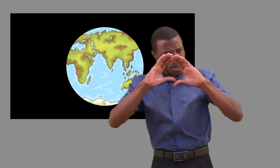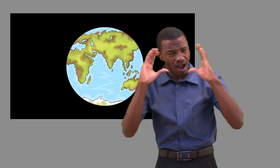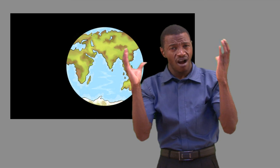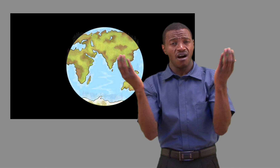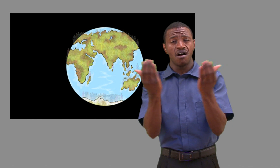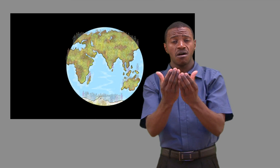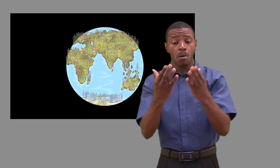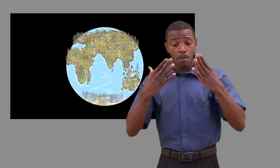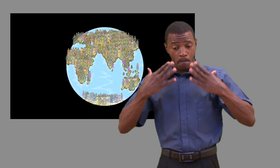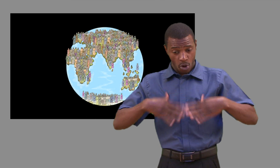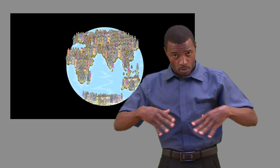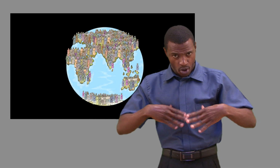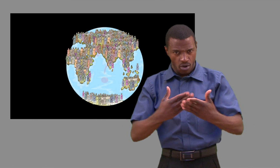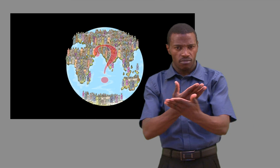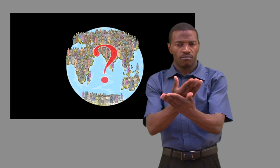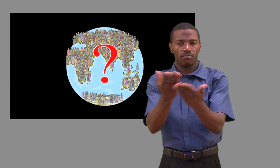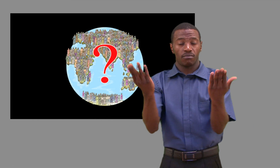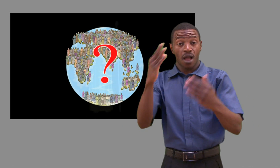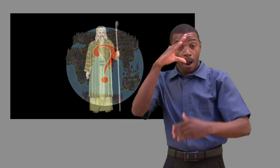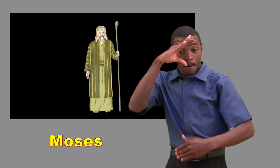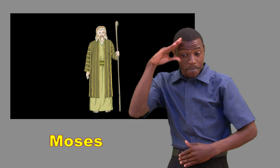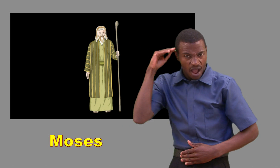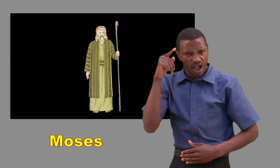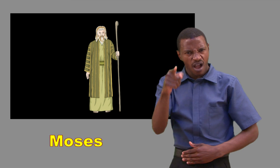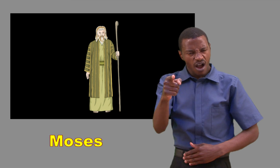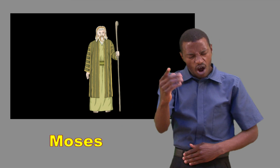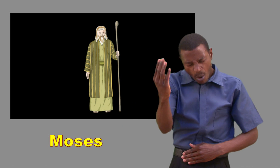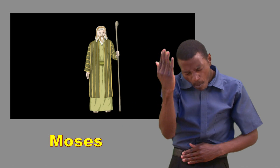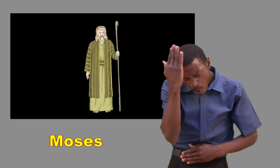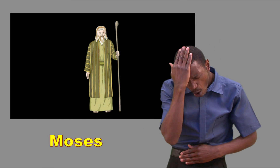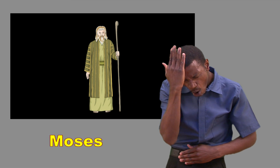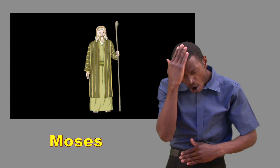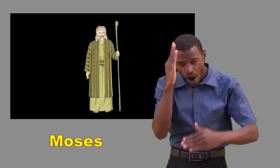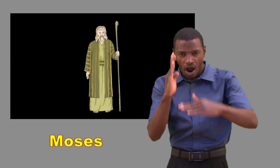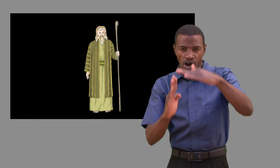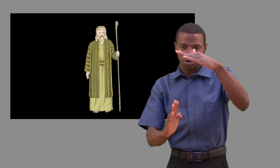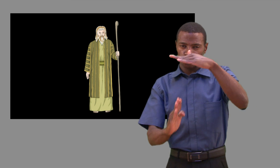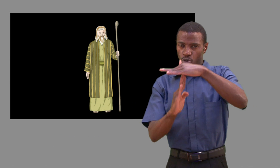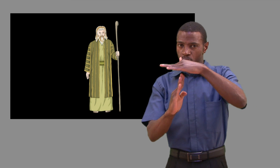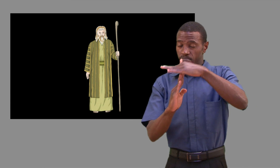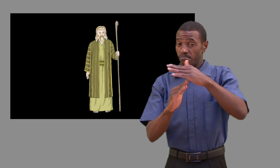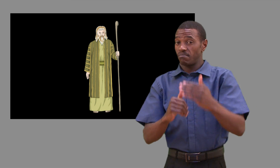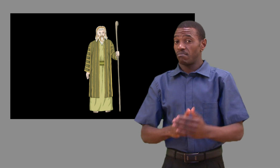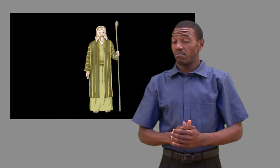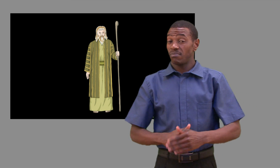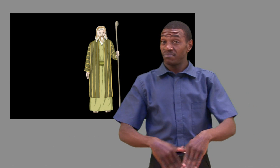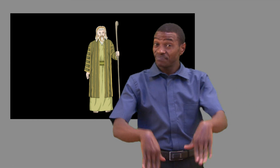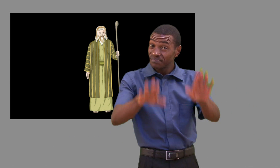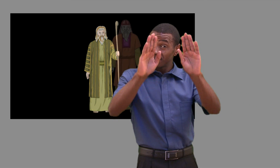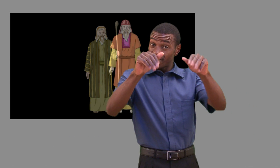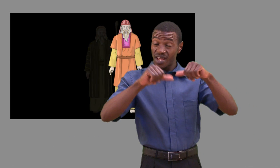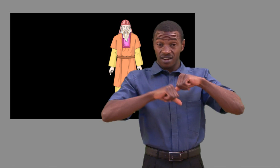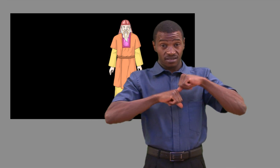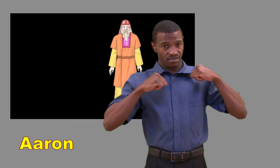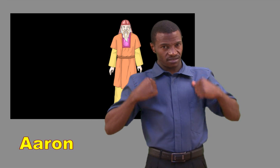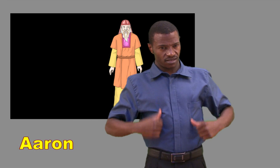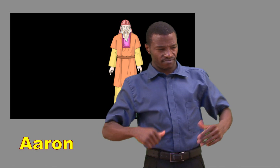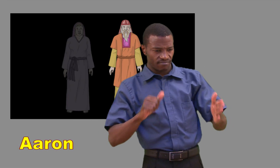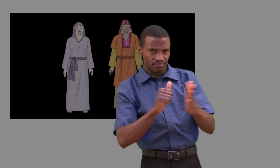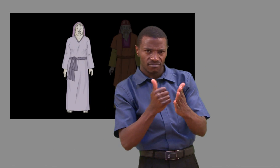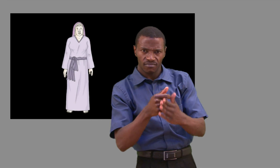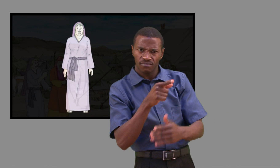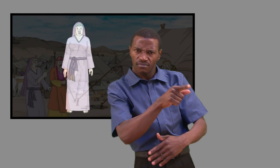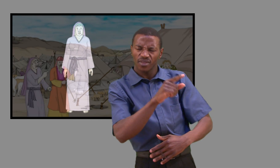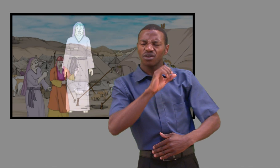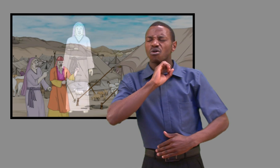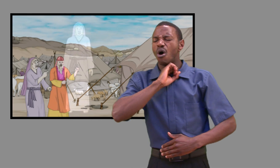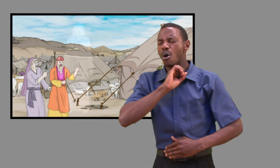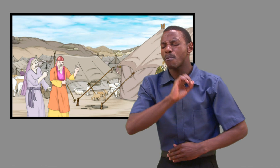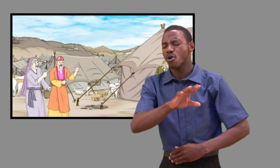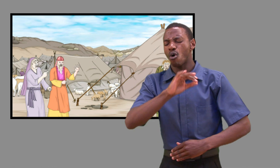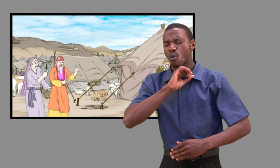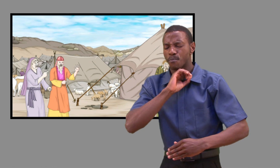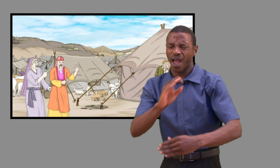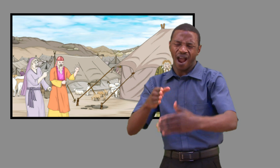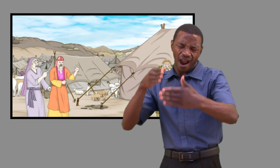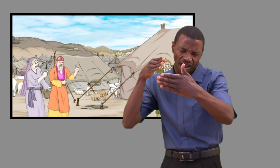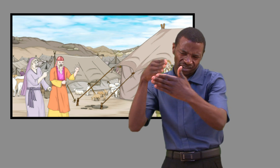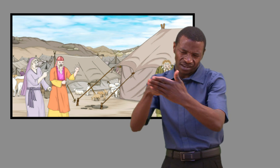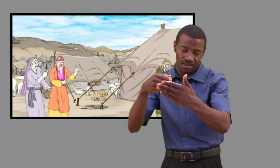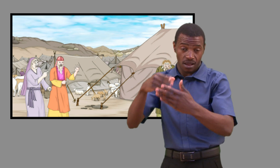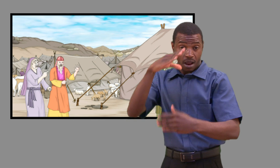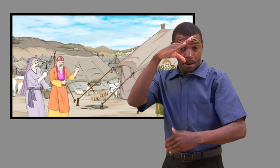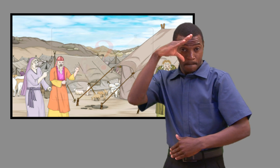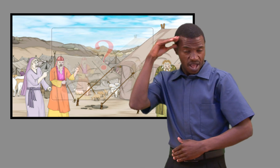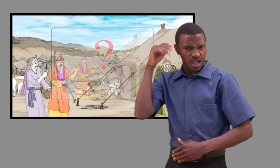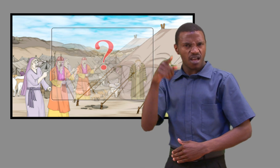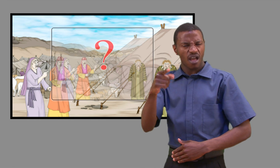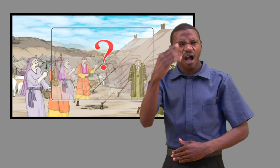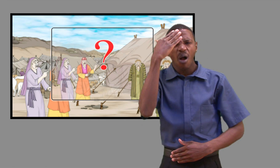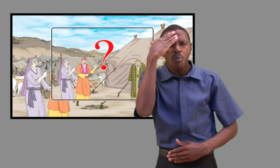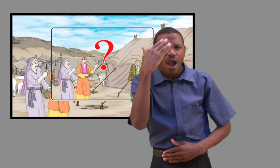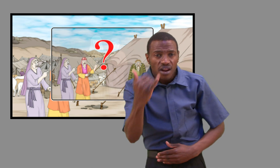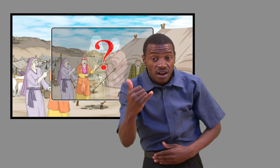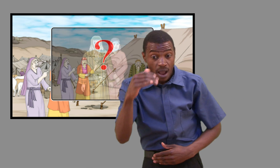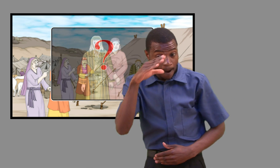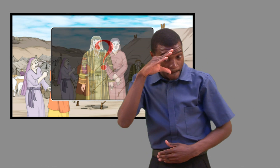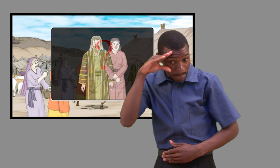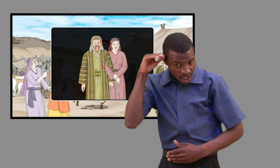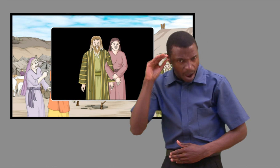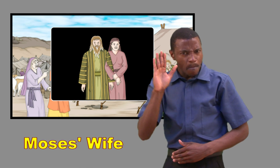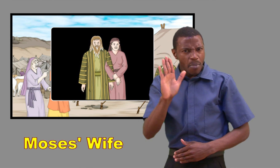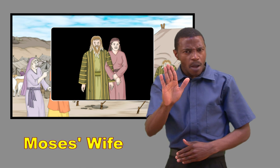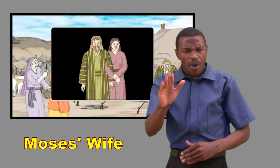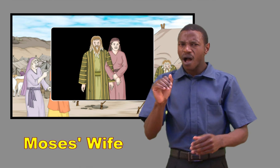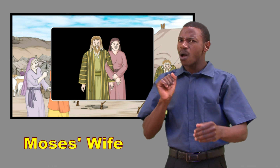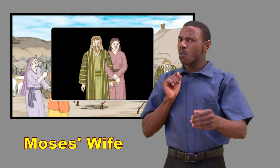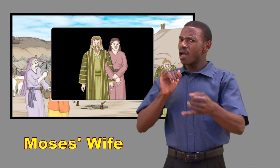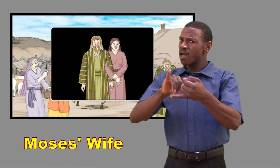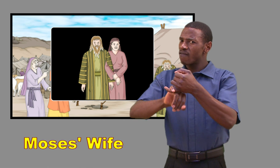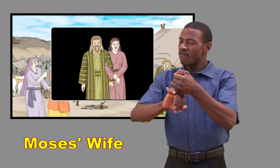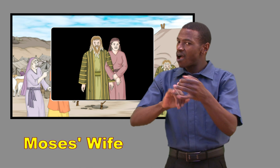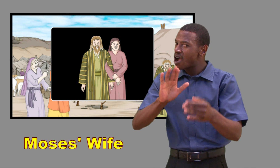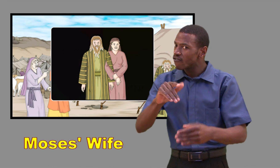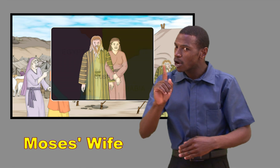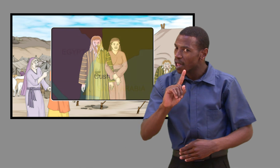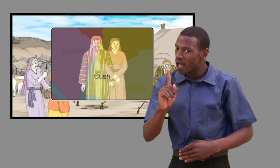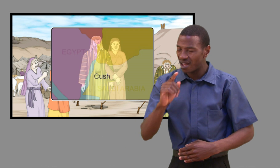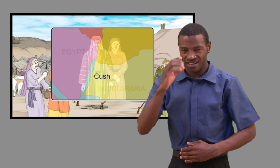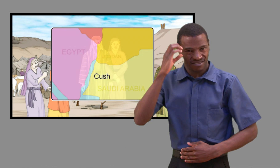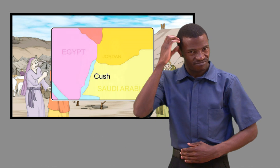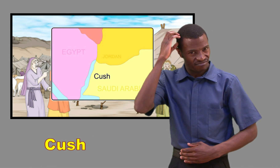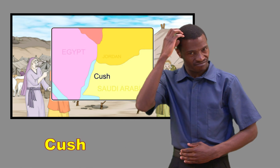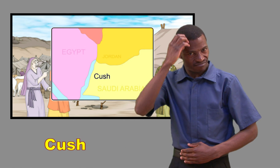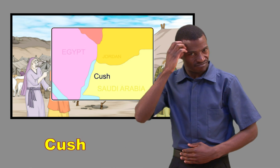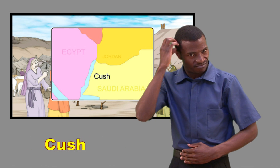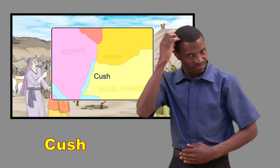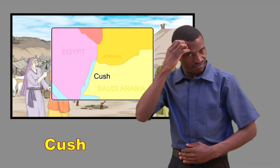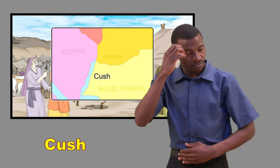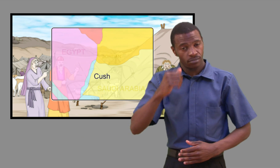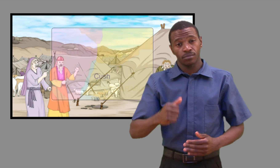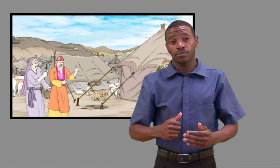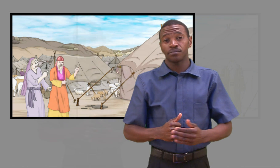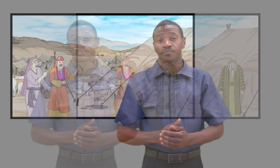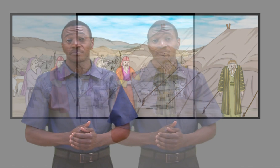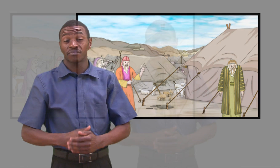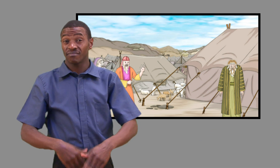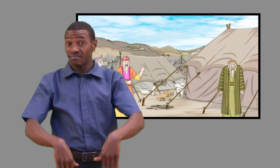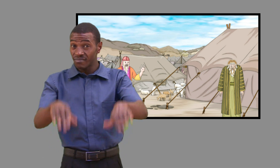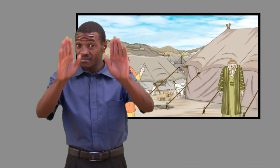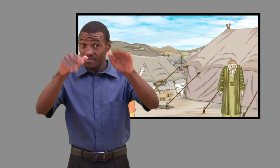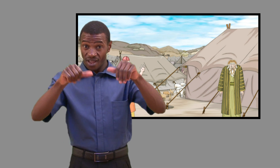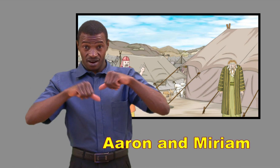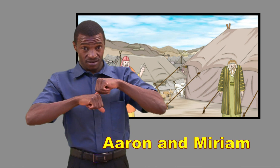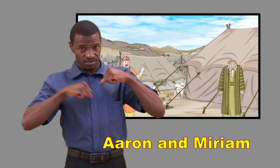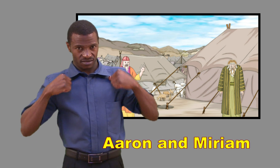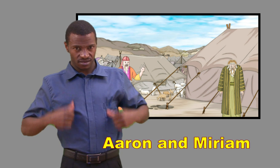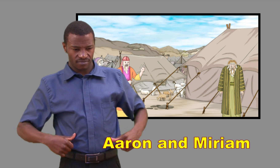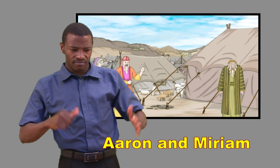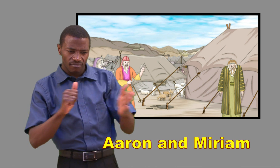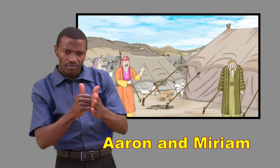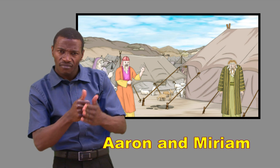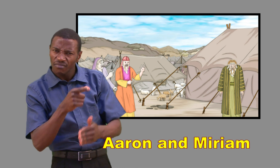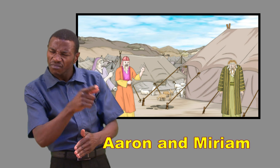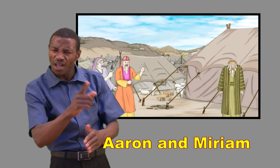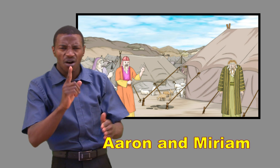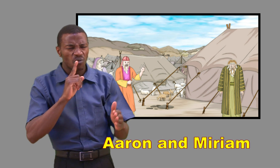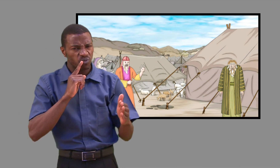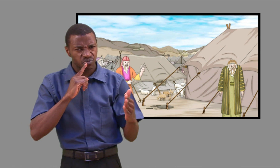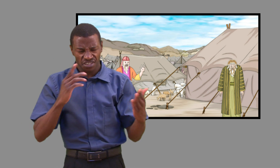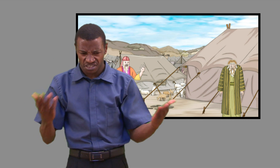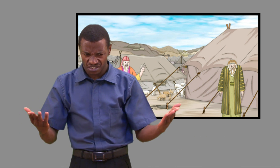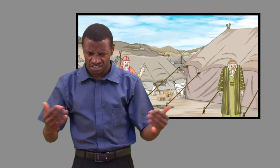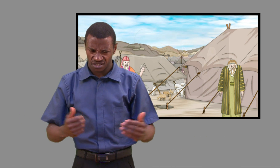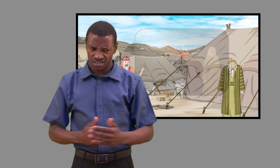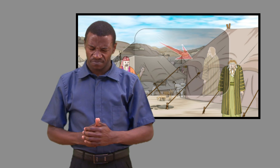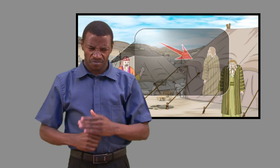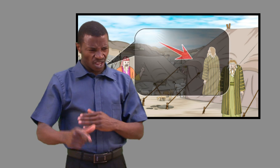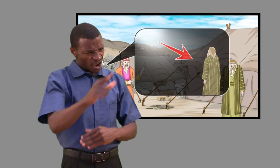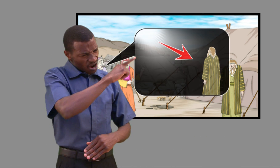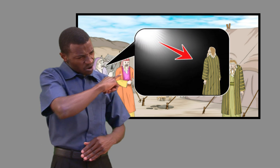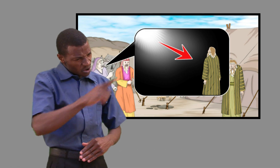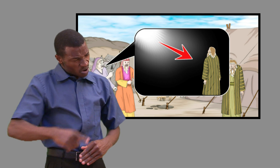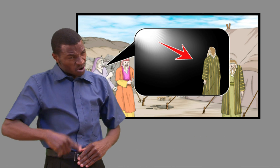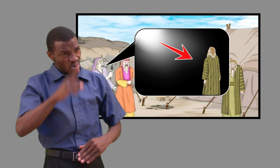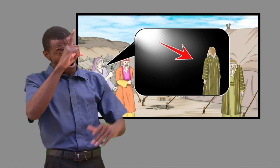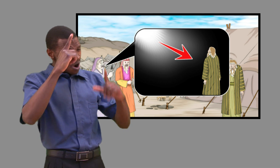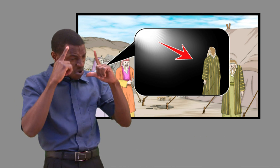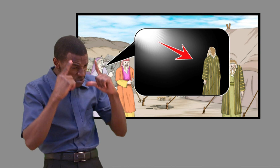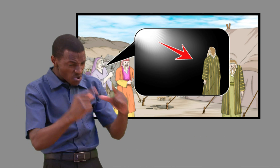Then Miriam and Aaron criticized Moses because of the Cushite woman he had married, for he had taken a Cushite wife.